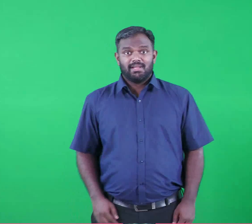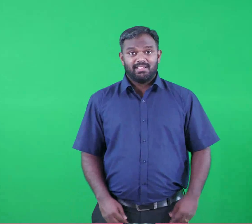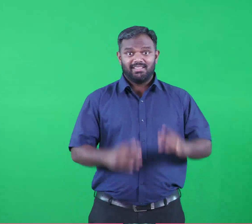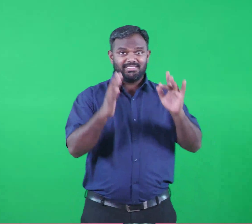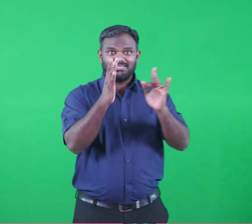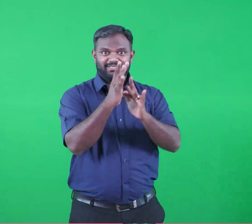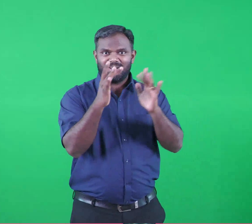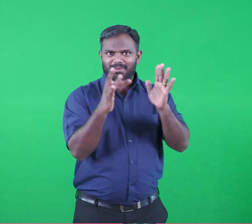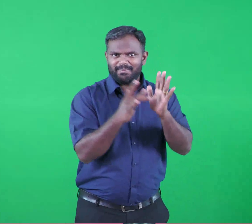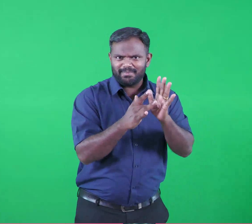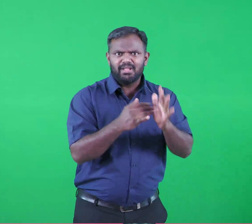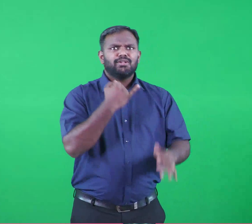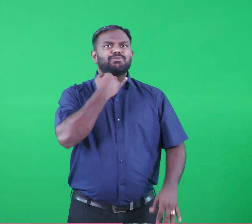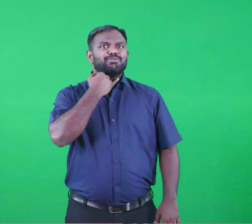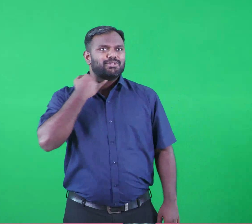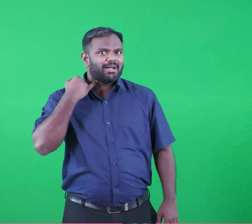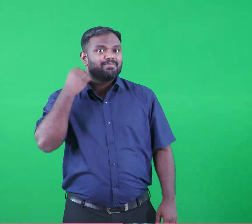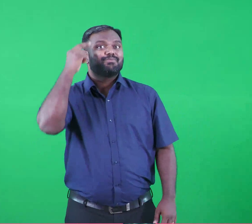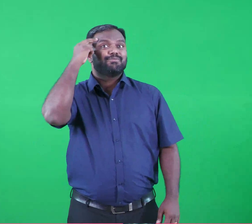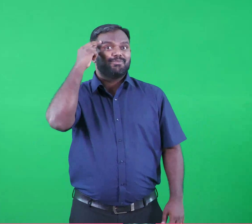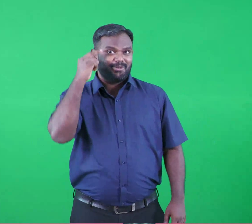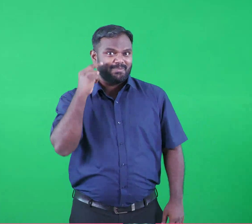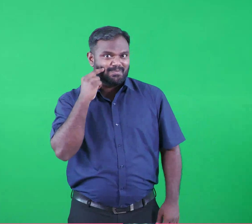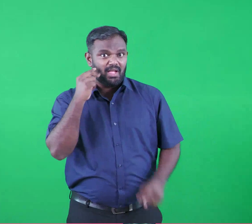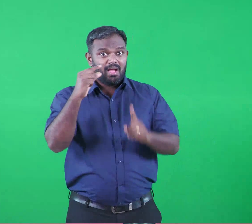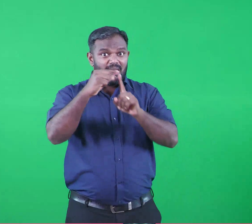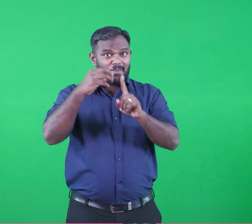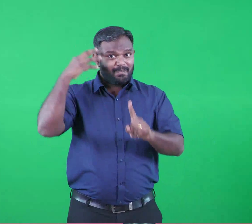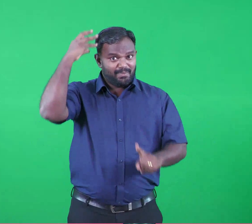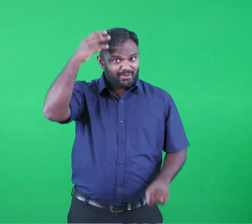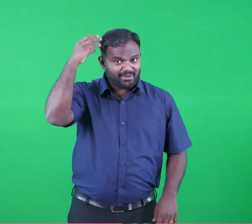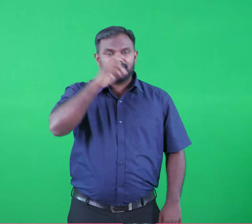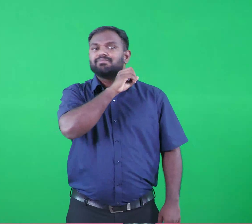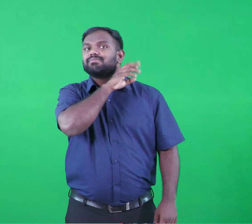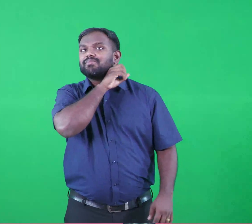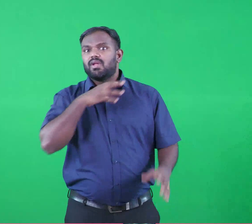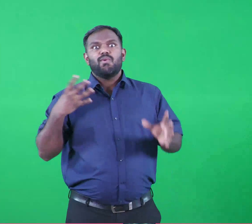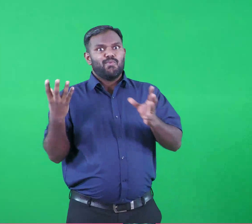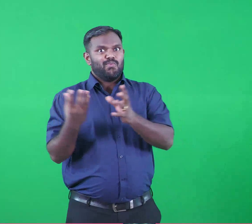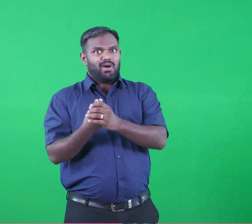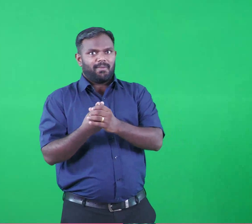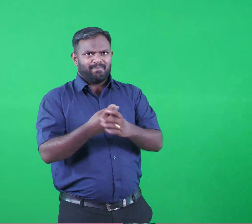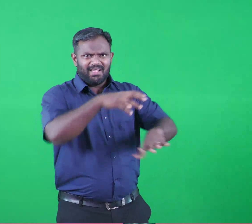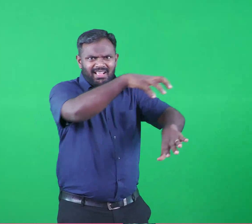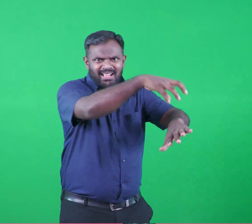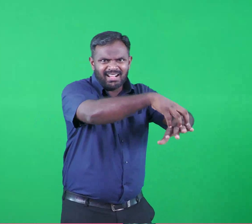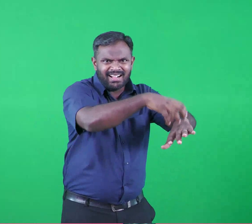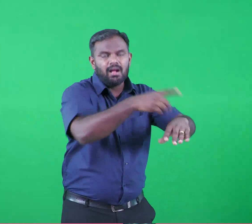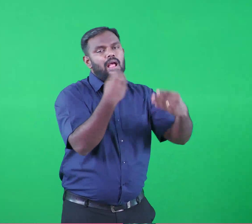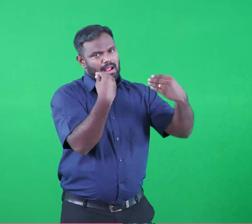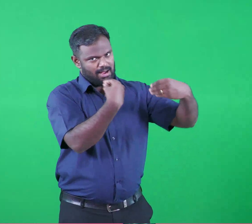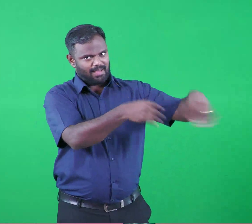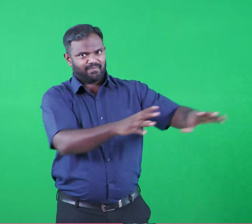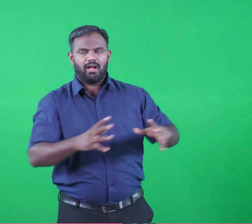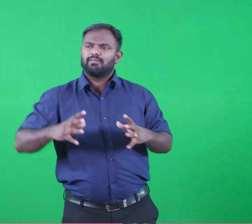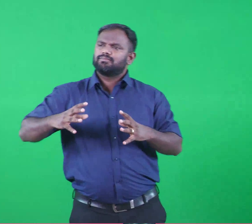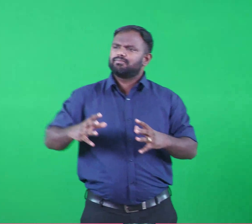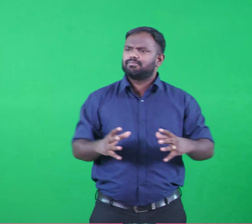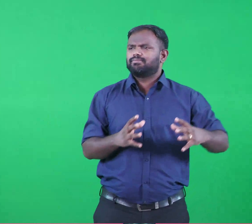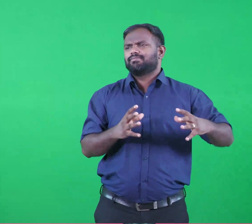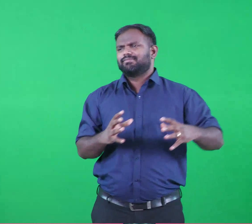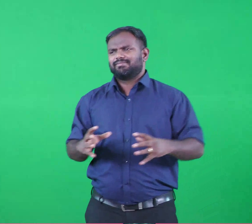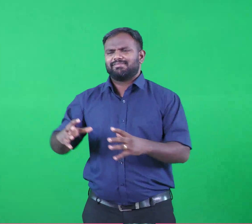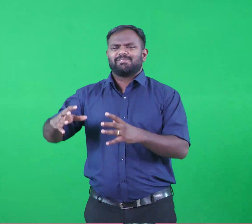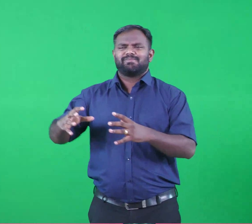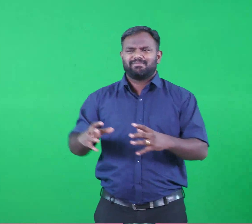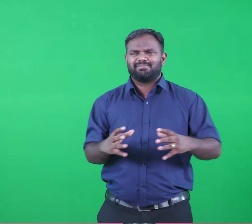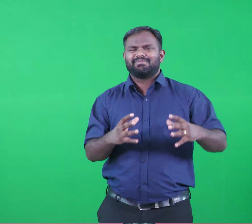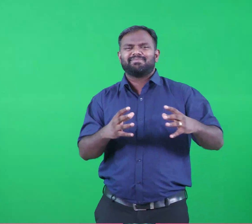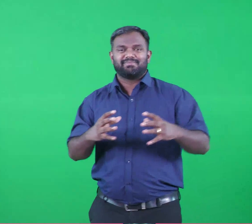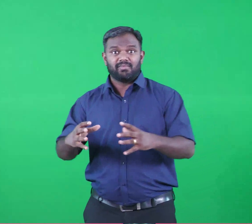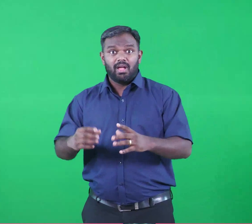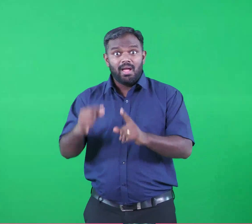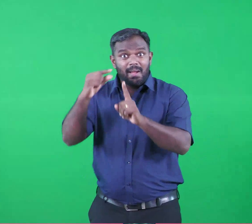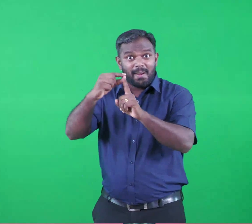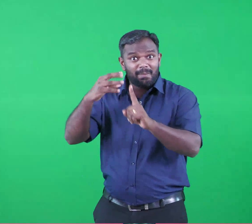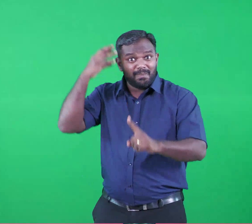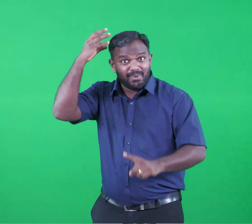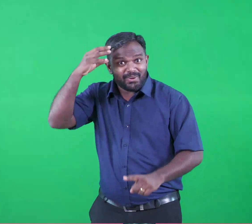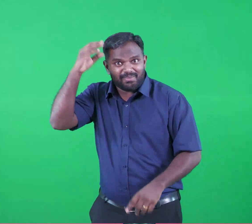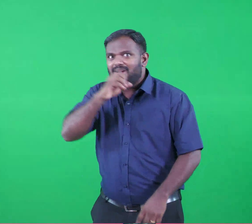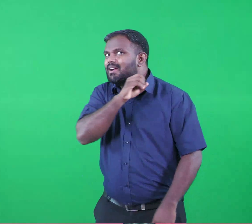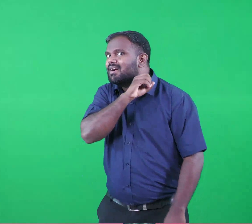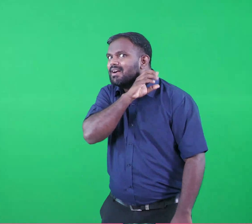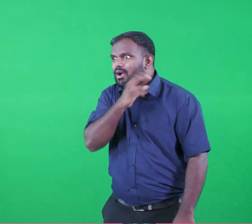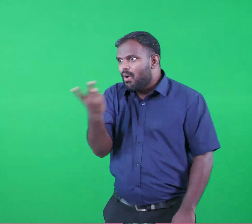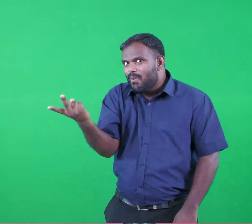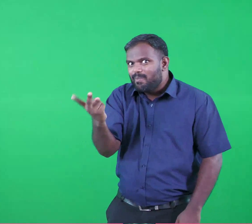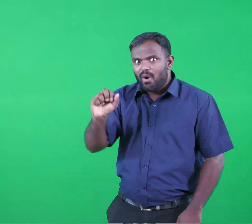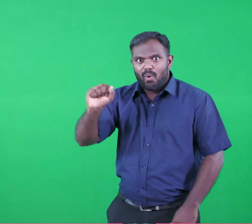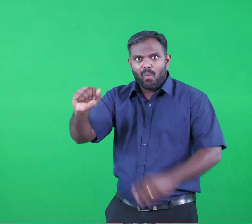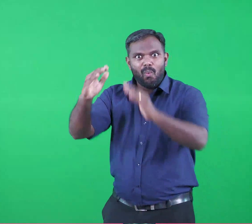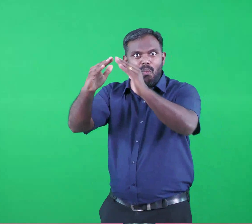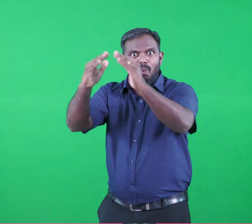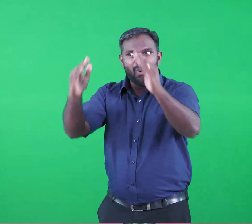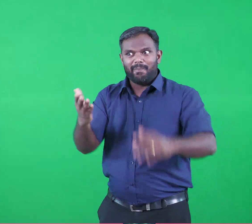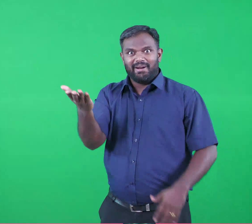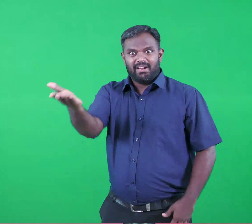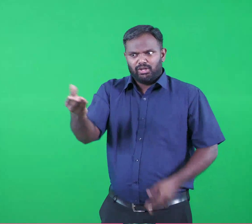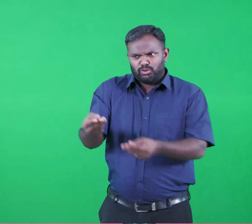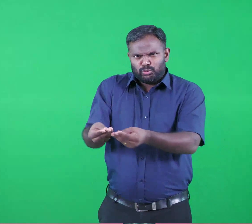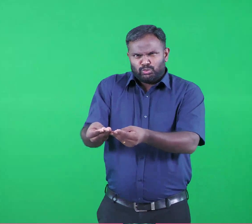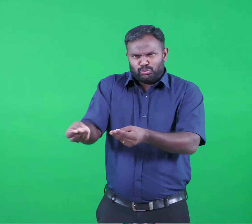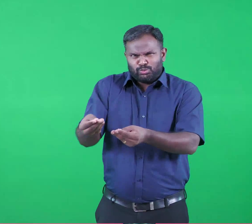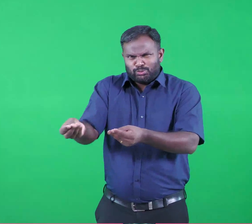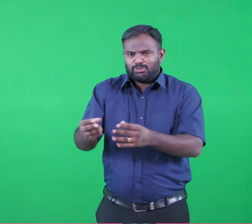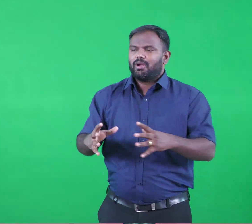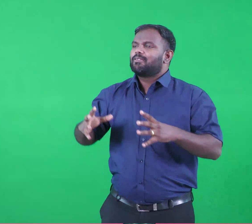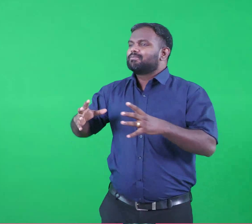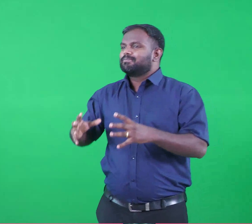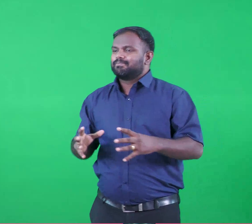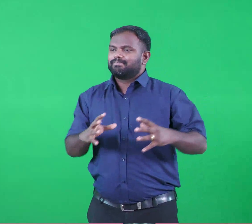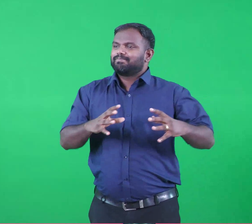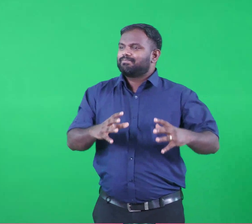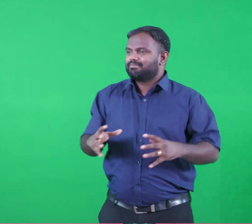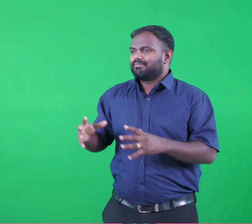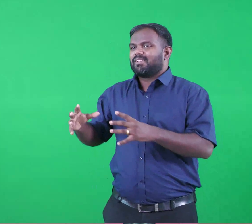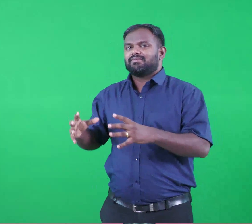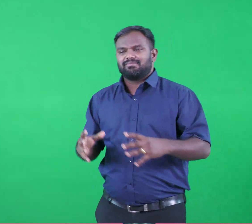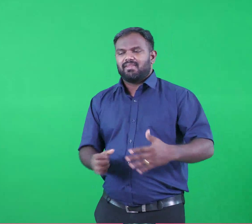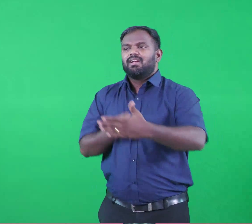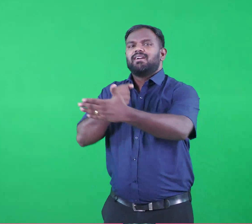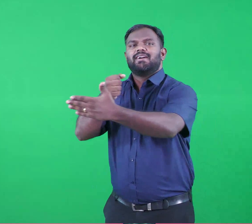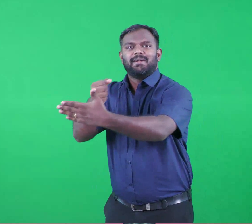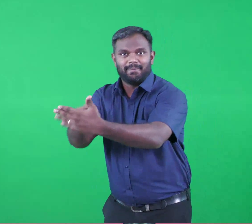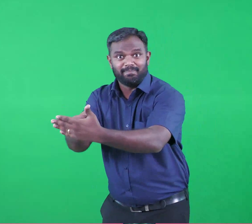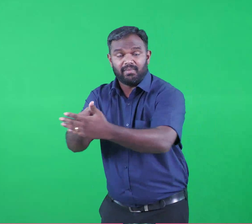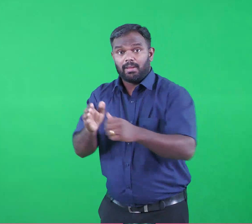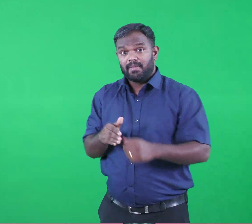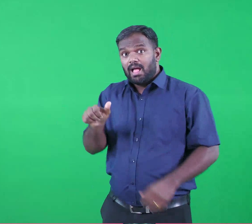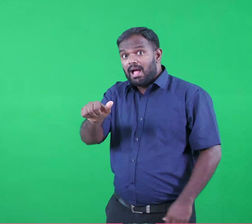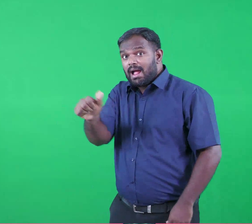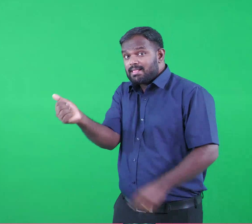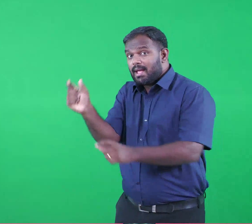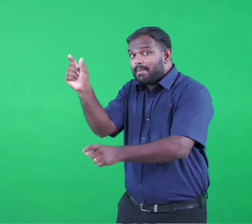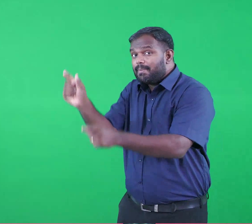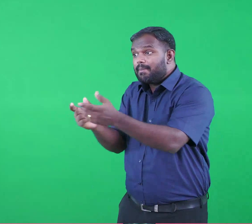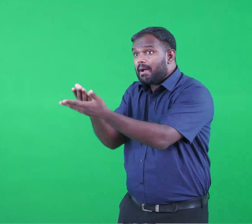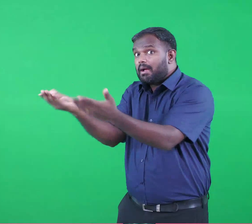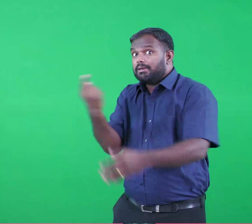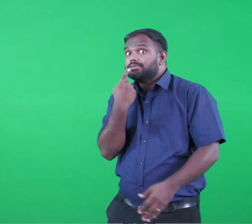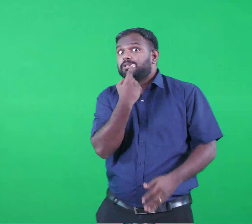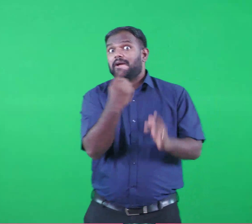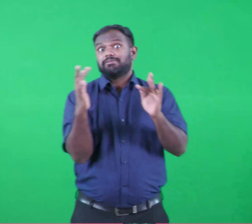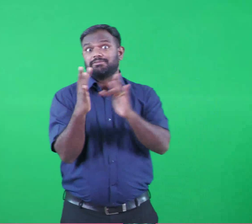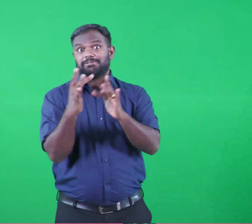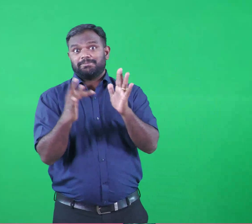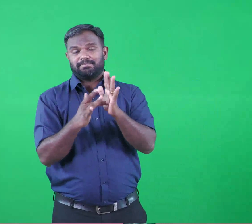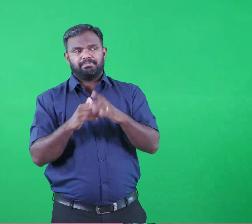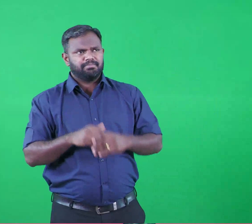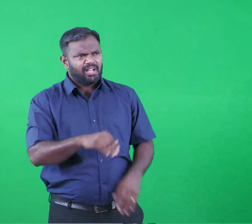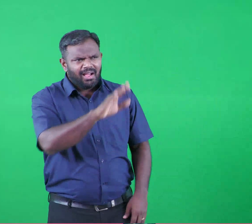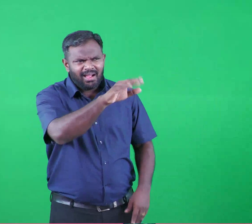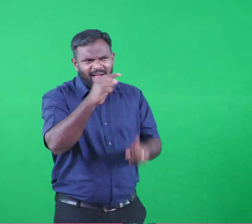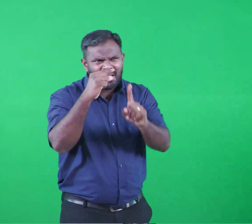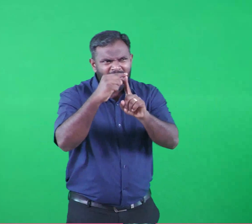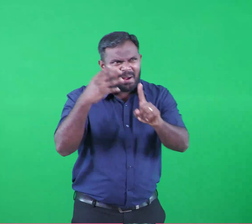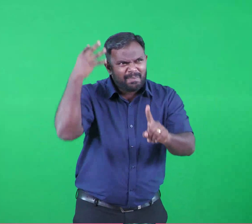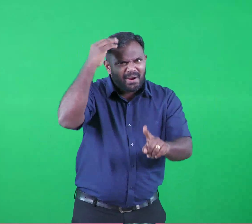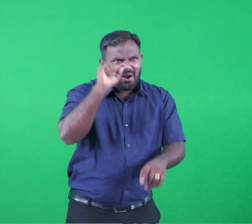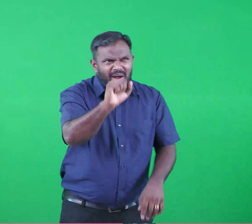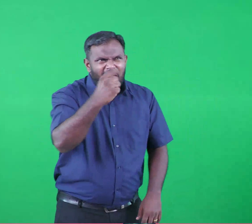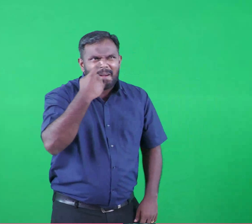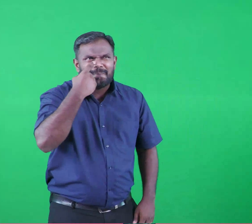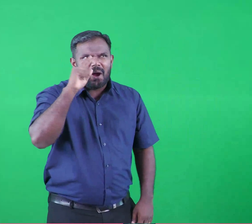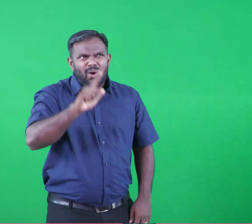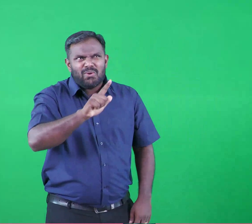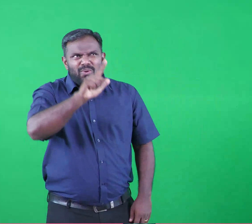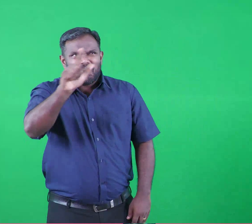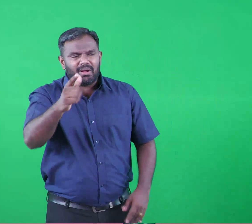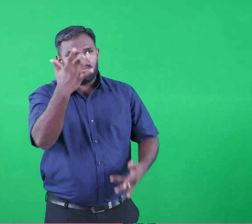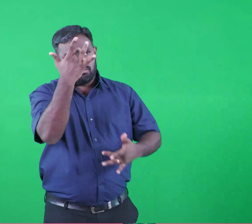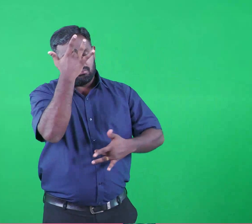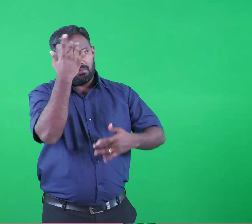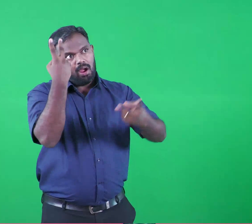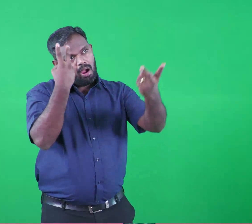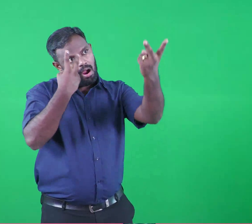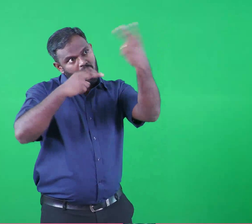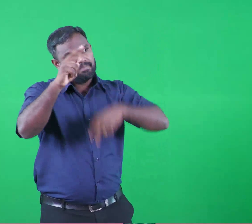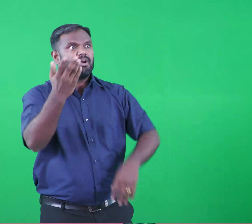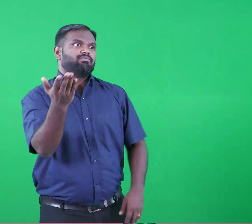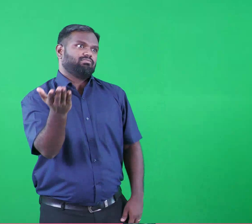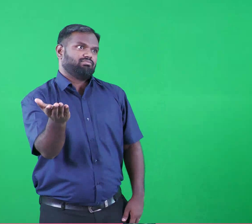As soon as Jesus and His companions had left the synagogue, they went with James and John to the home of Simon and Andrew.